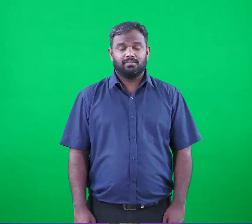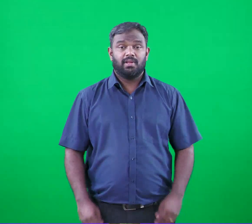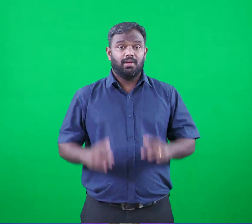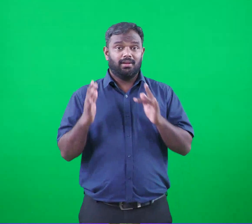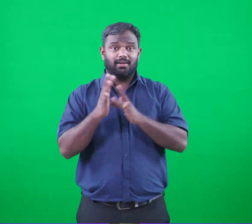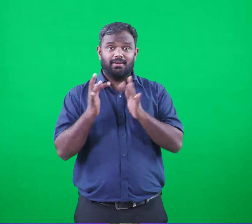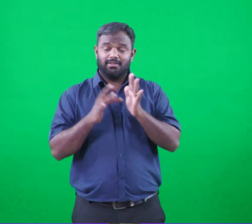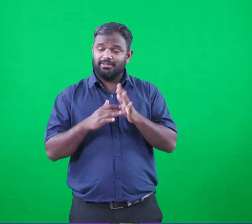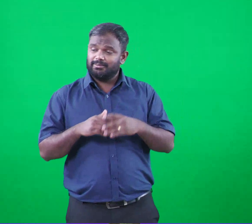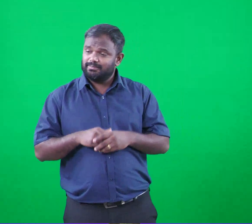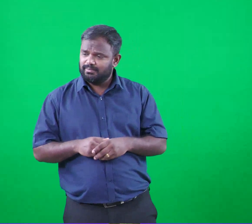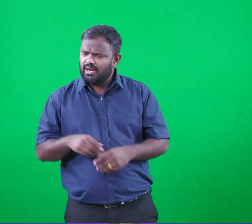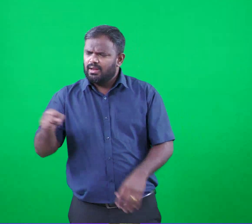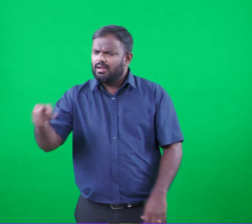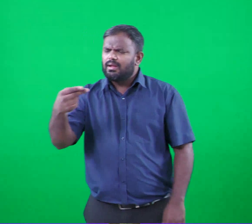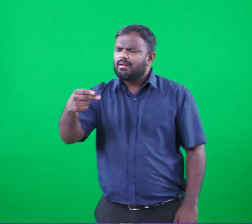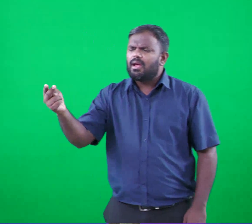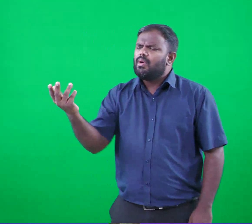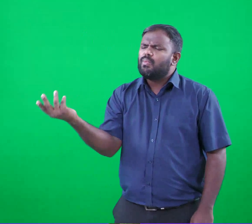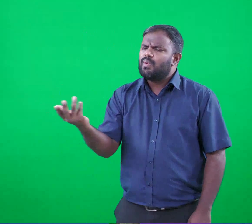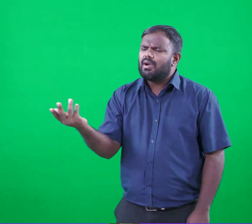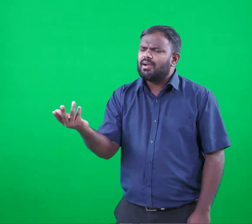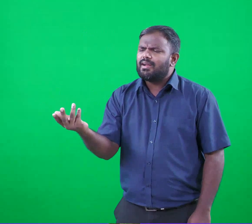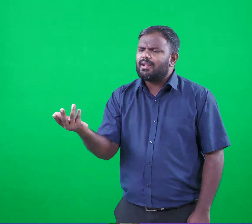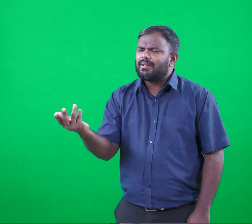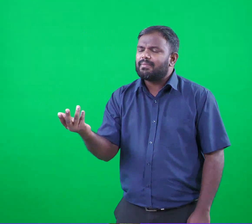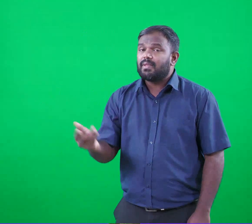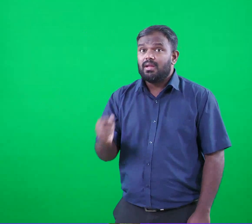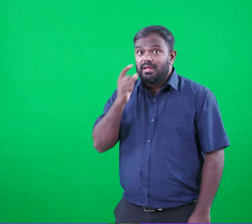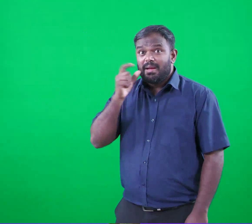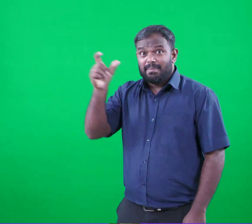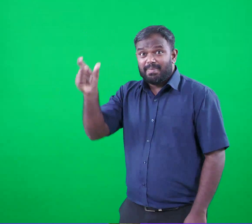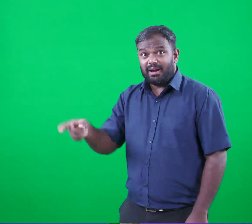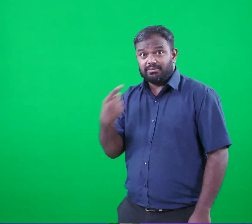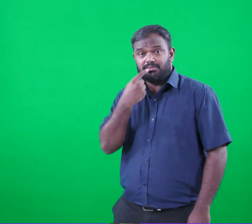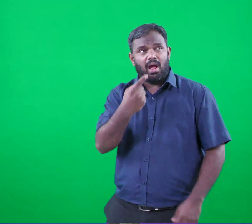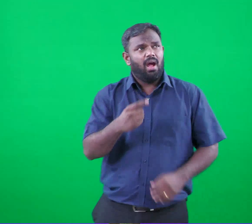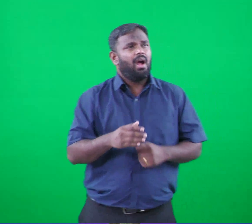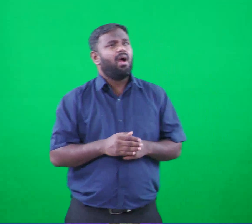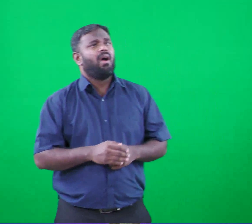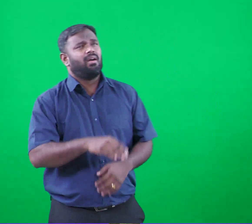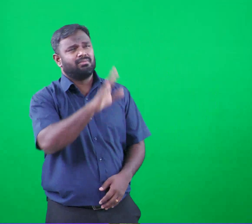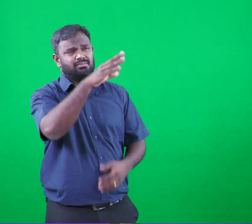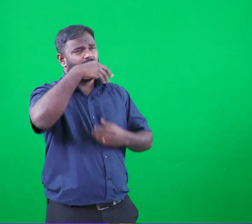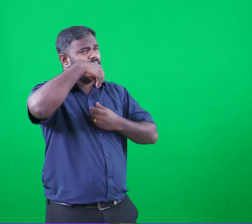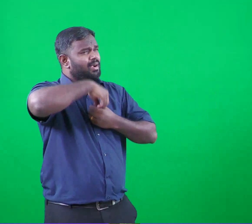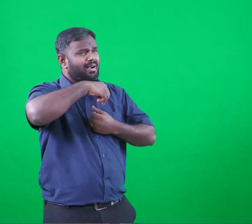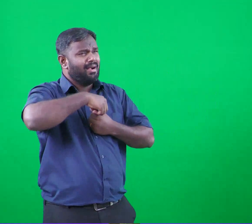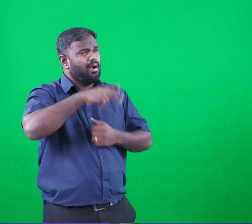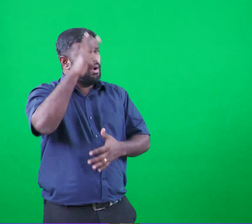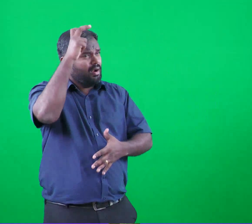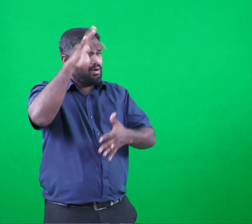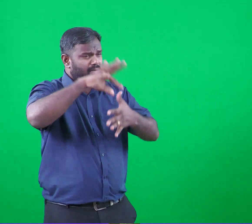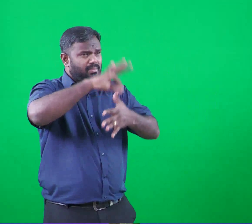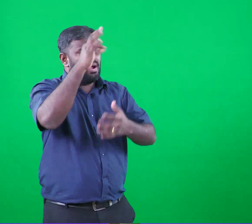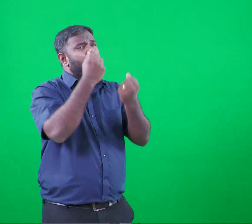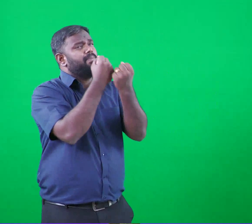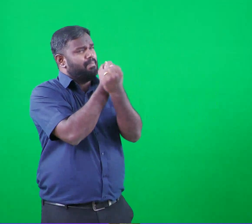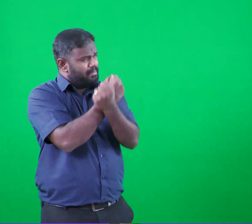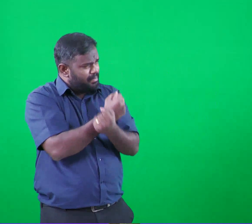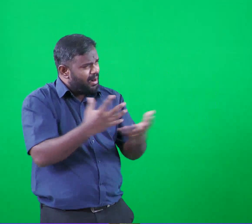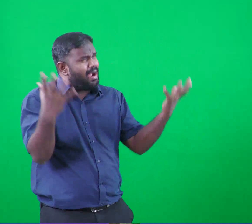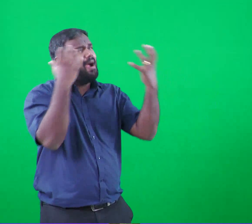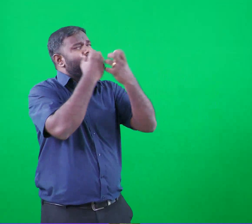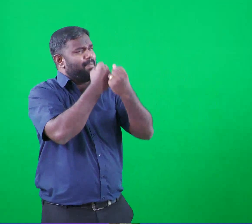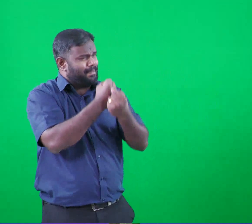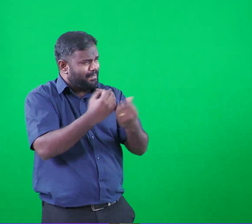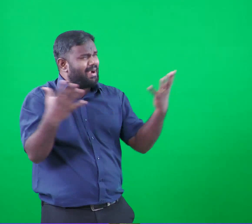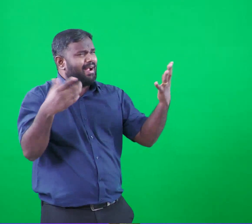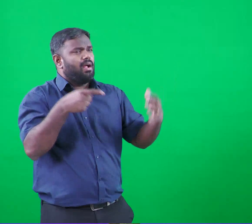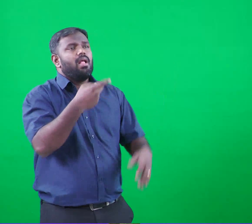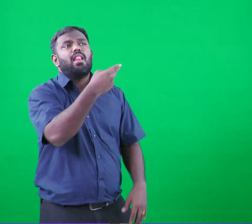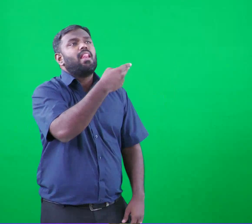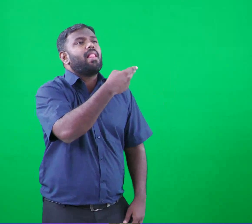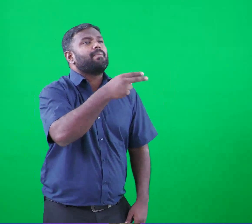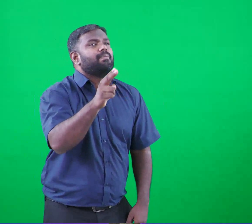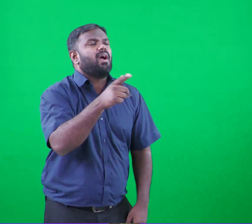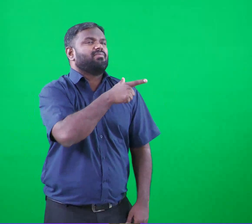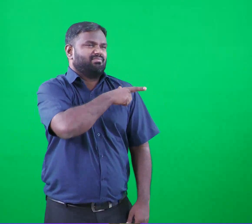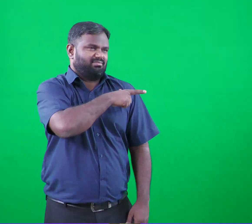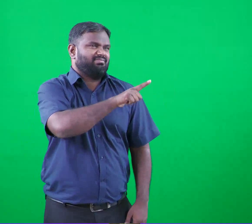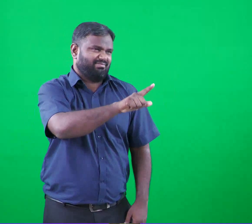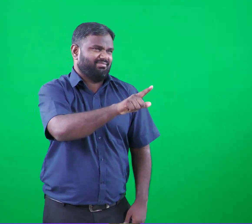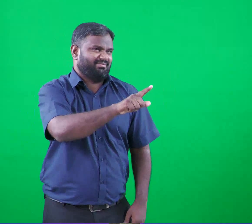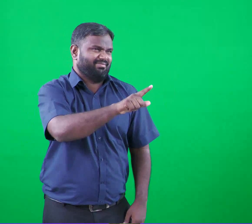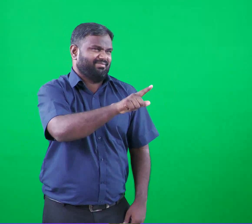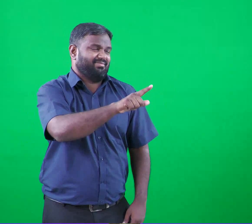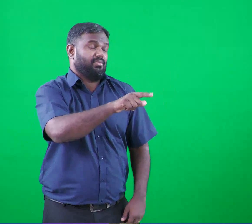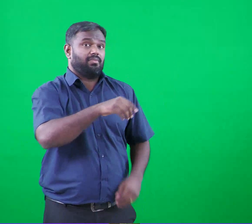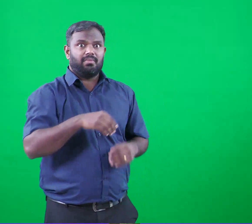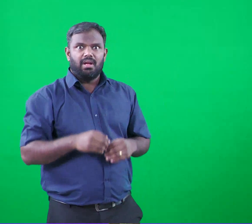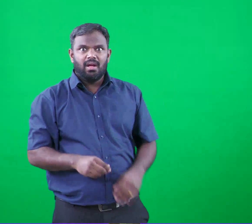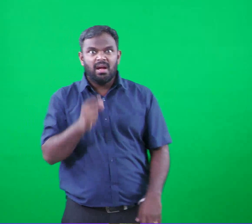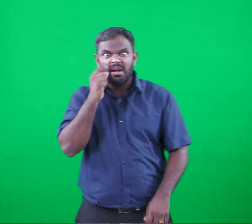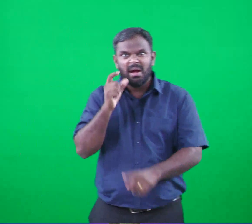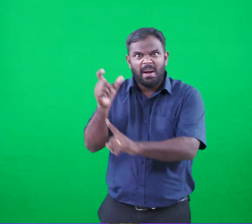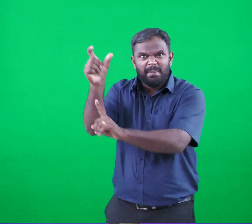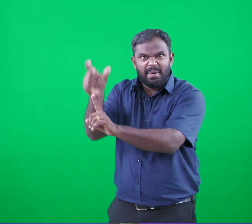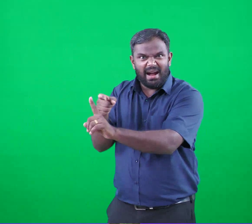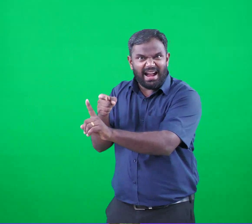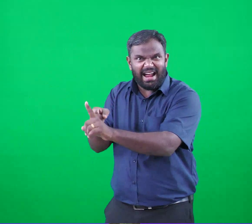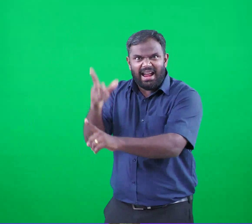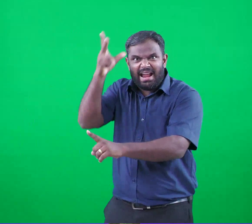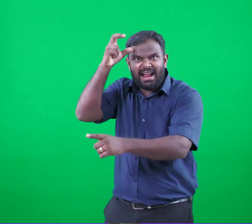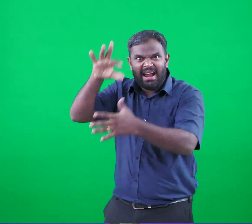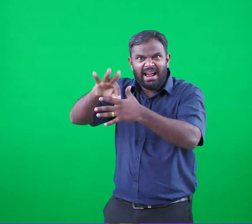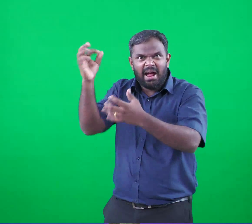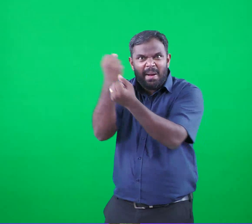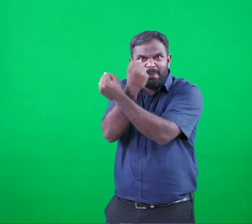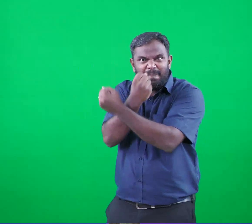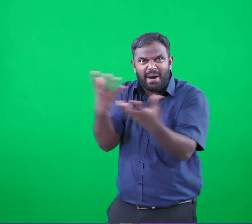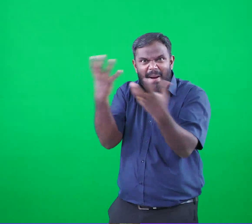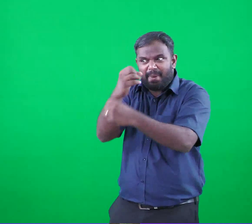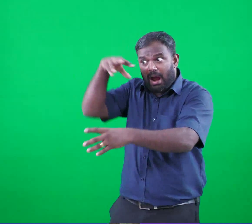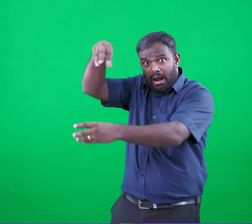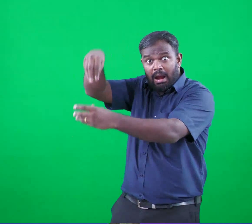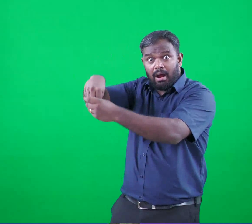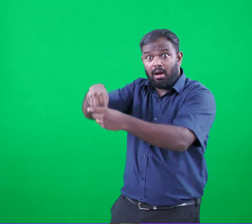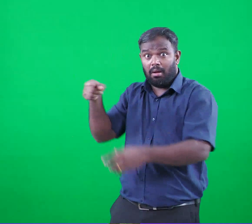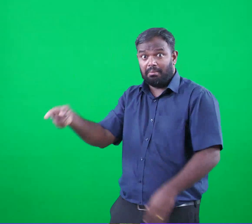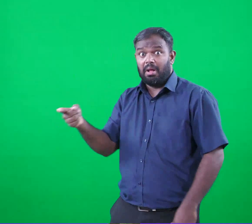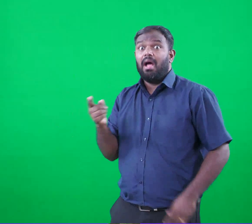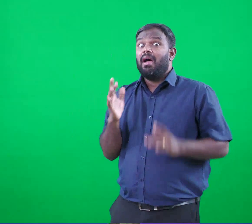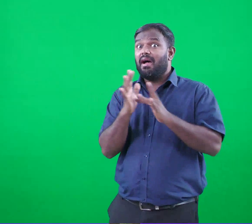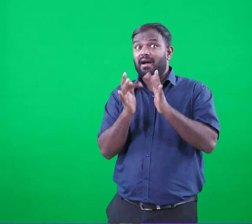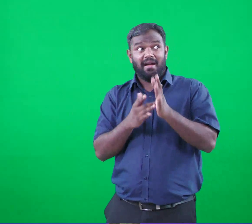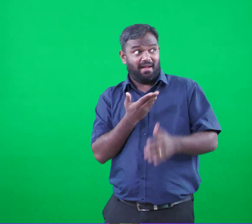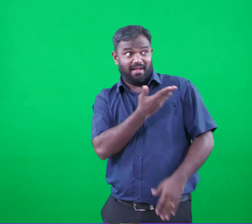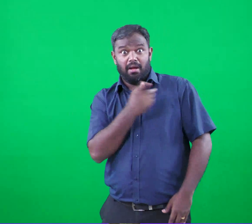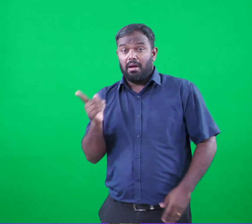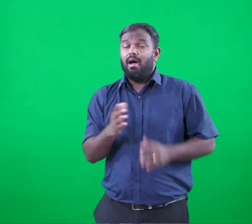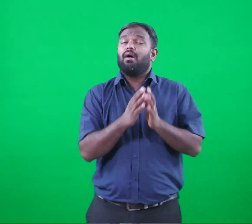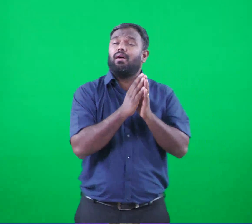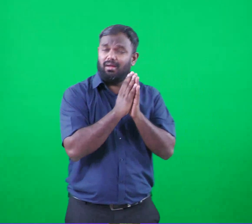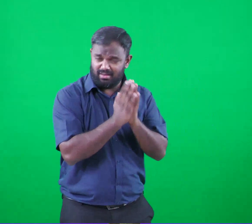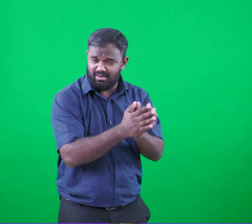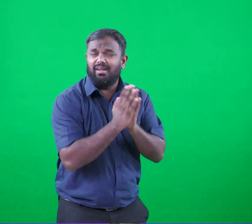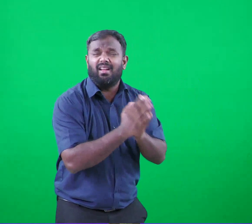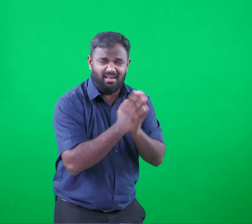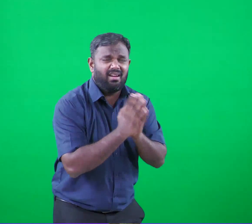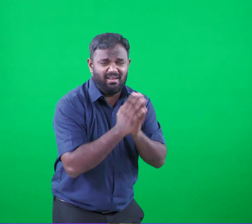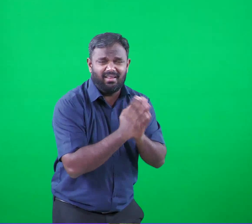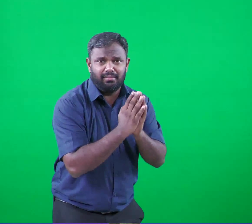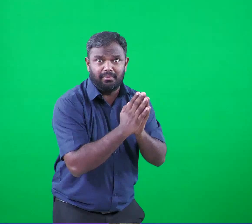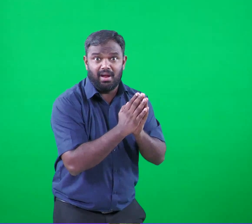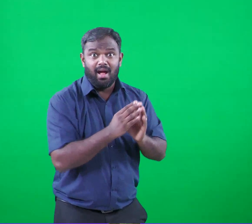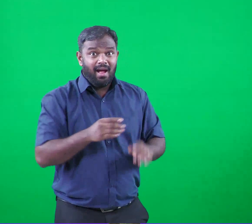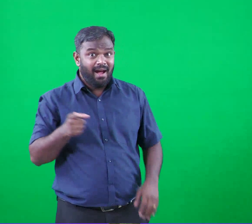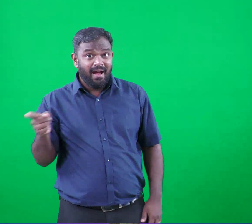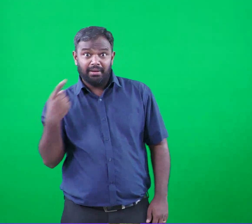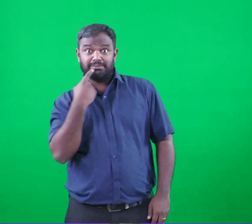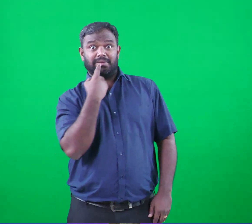"What is your name?" Jesus asked. "My name is Legion," he replied, "for we are many."